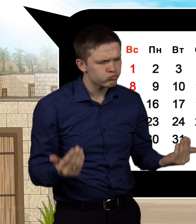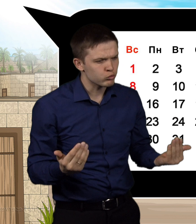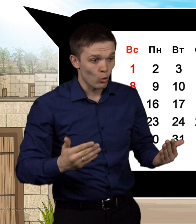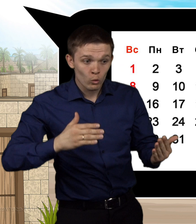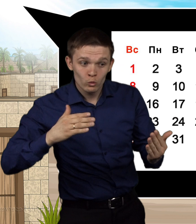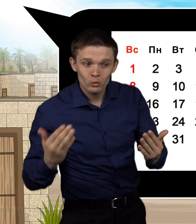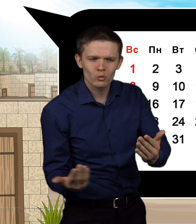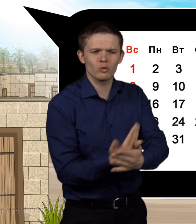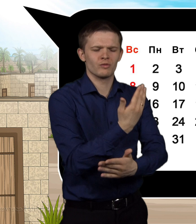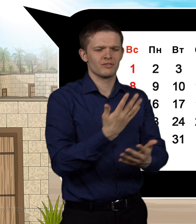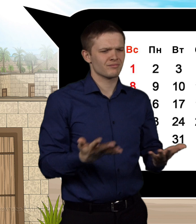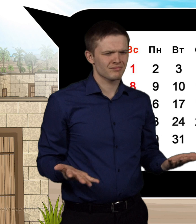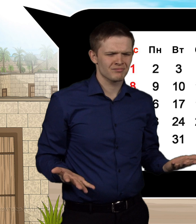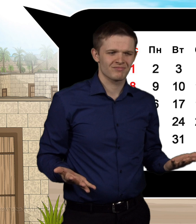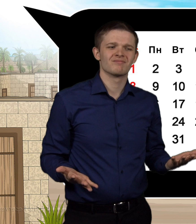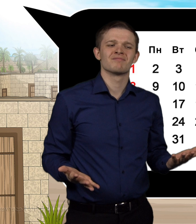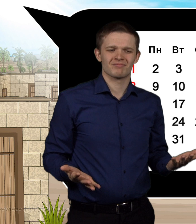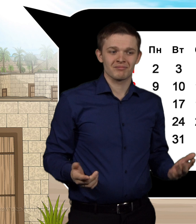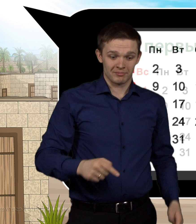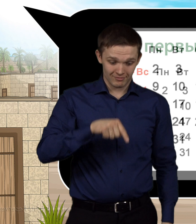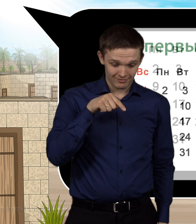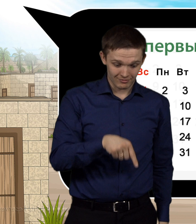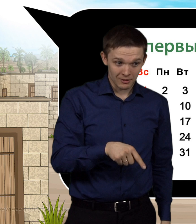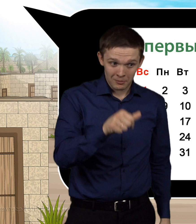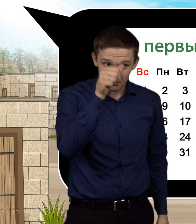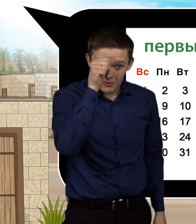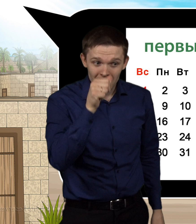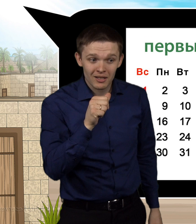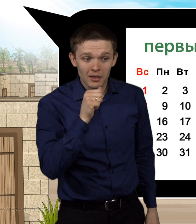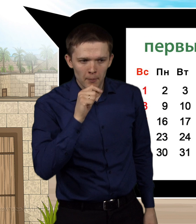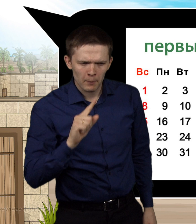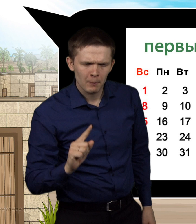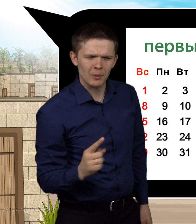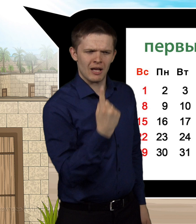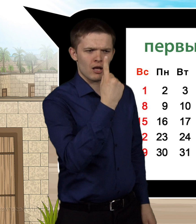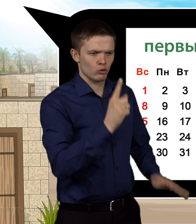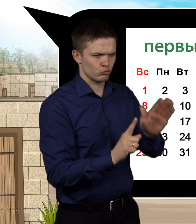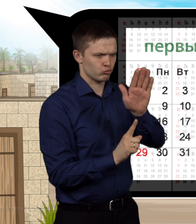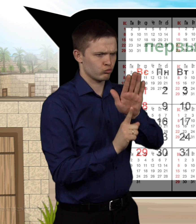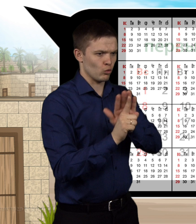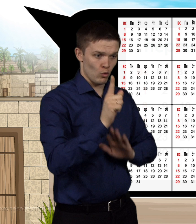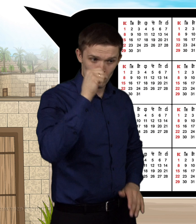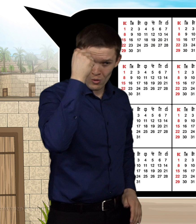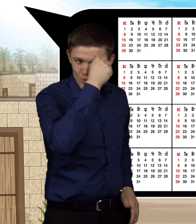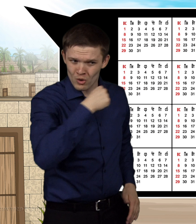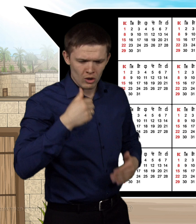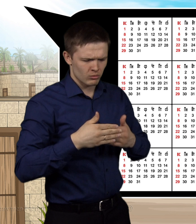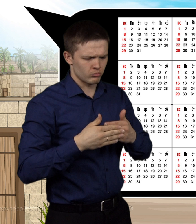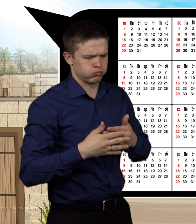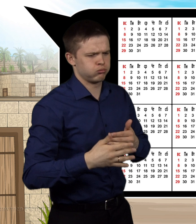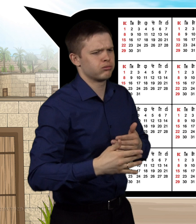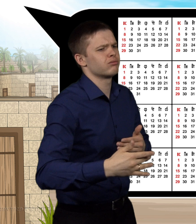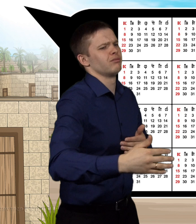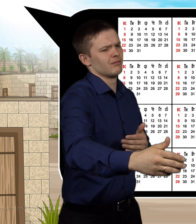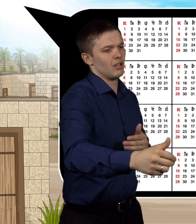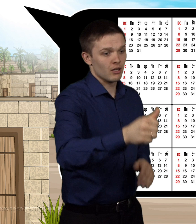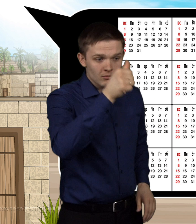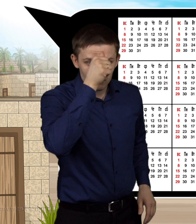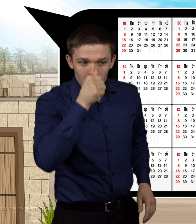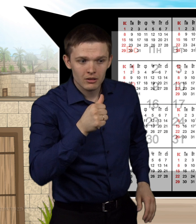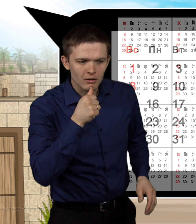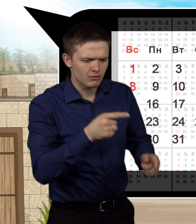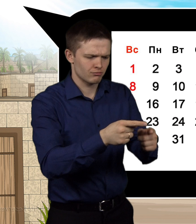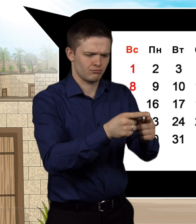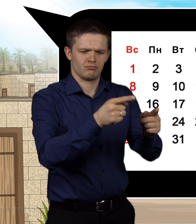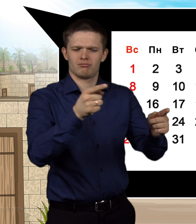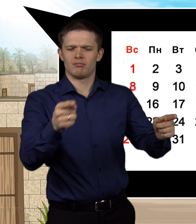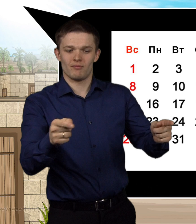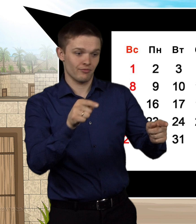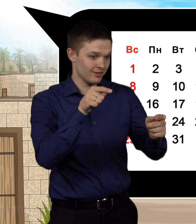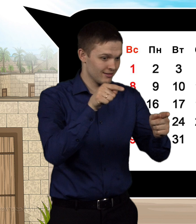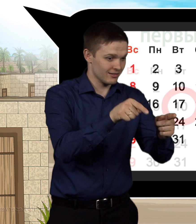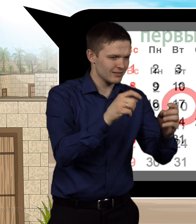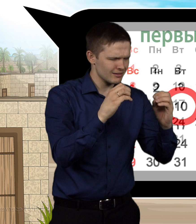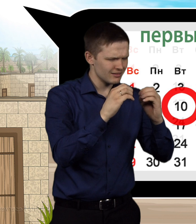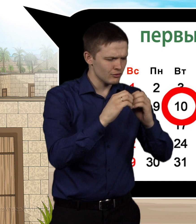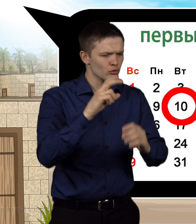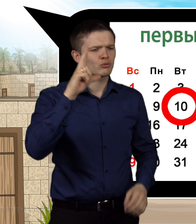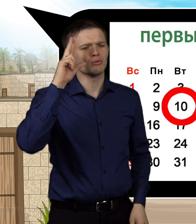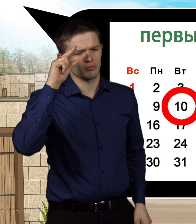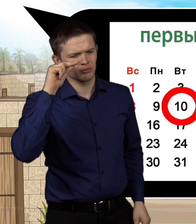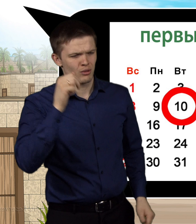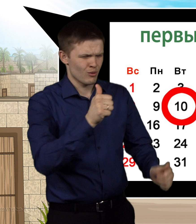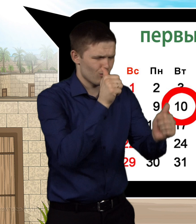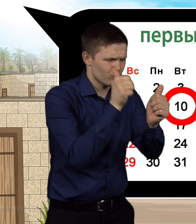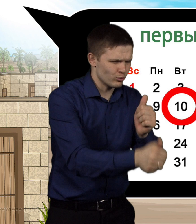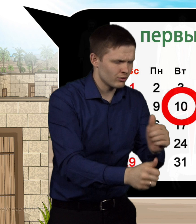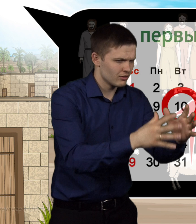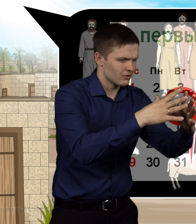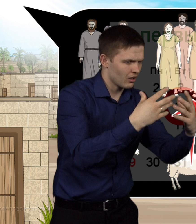it shall be the first month of your year.